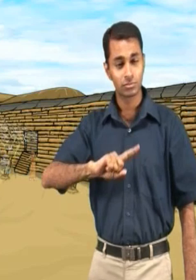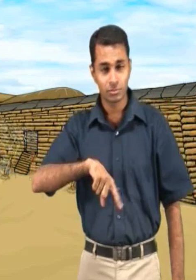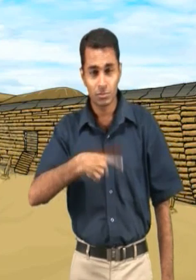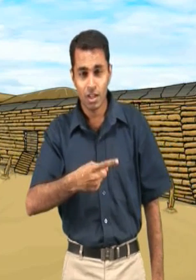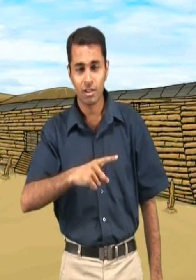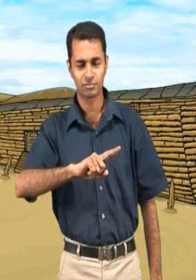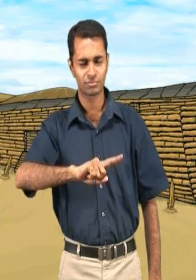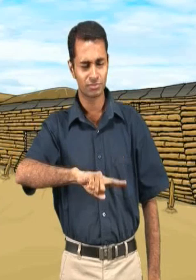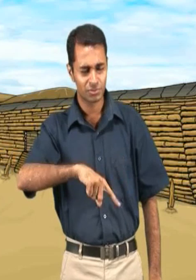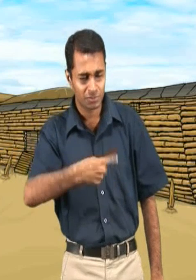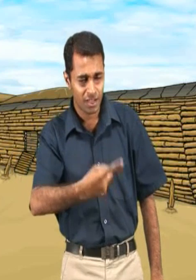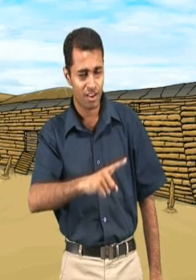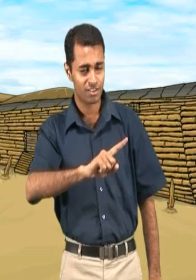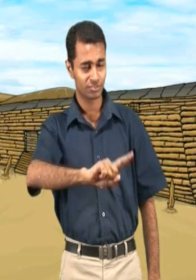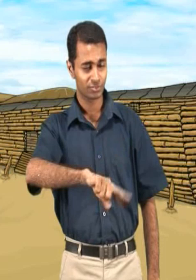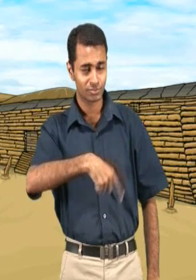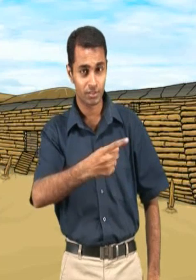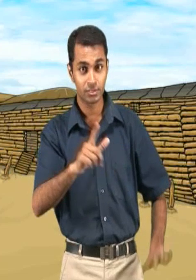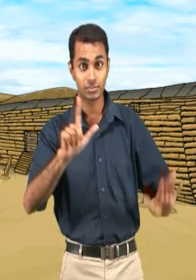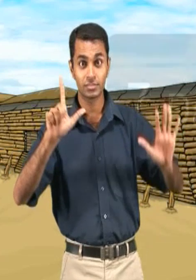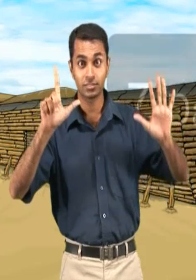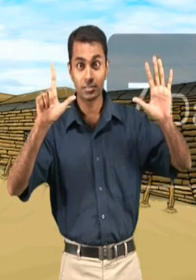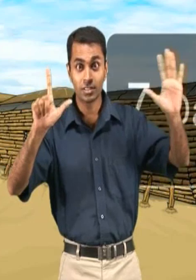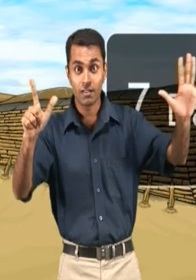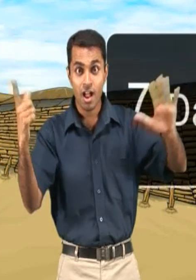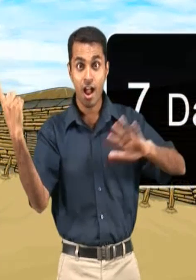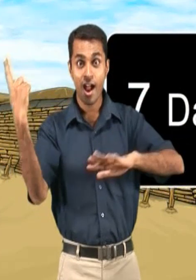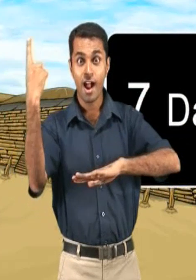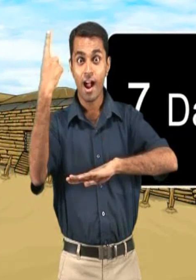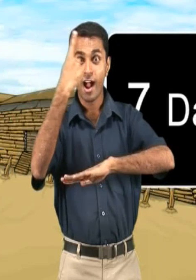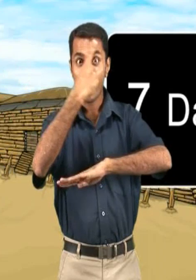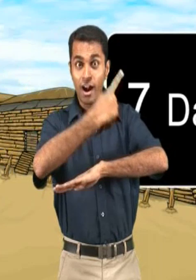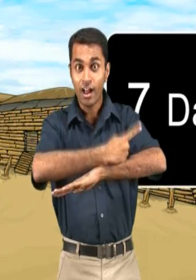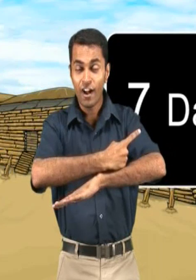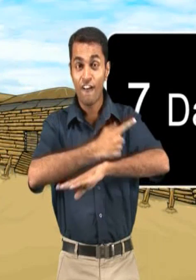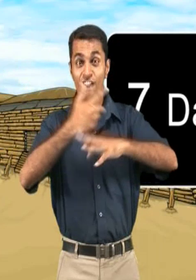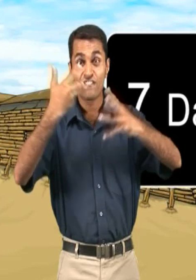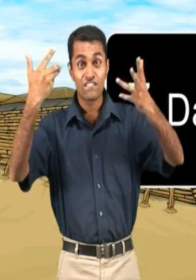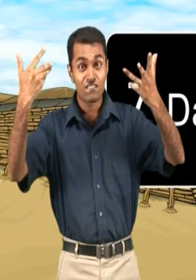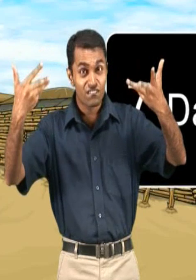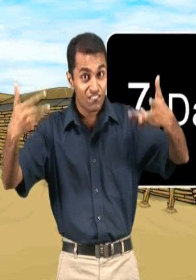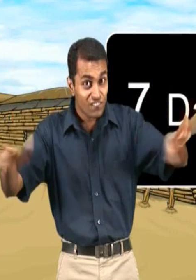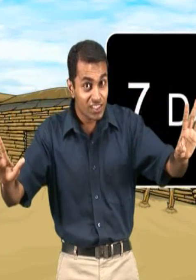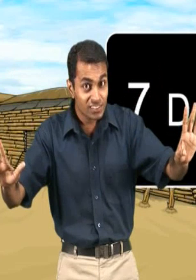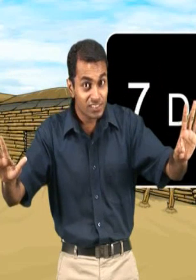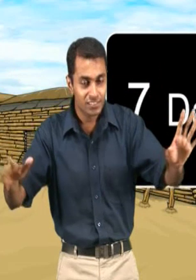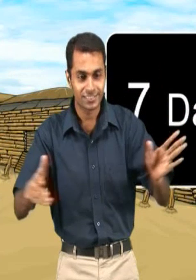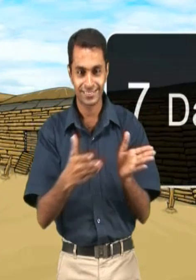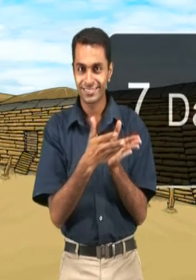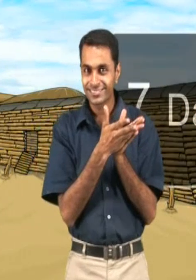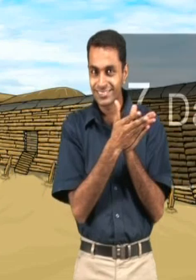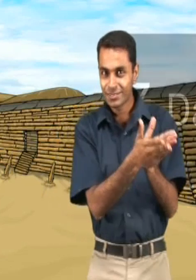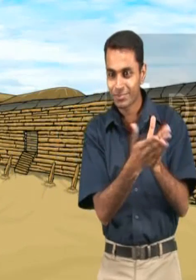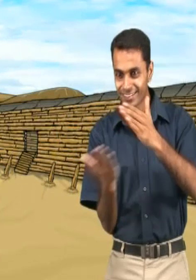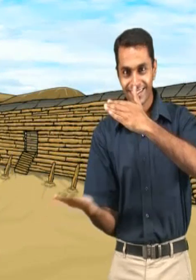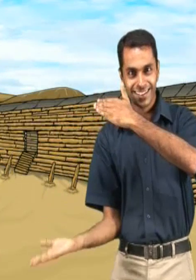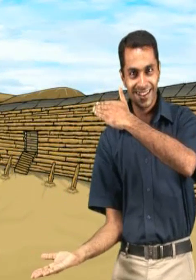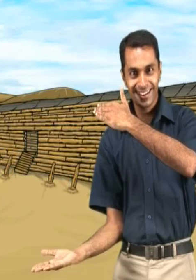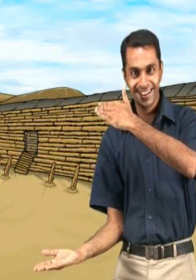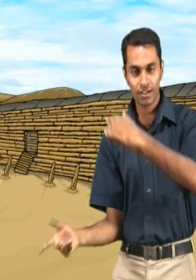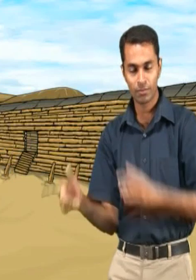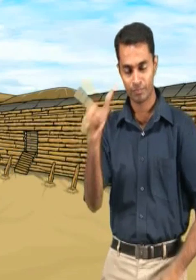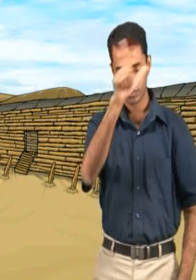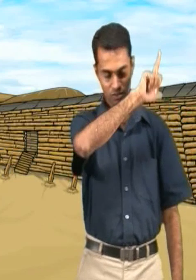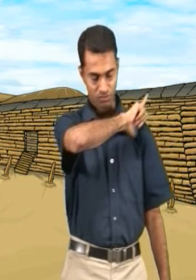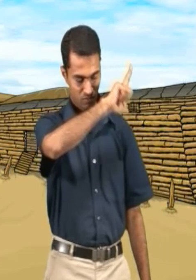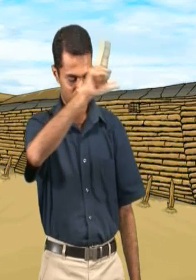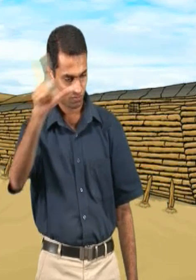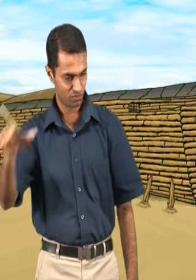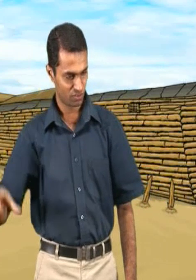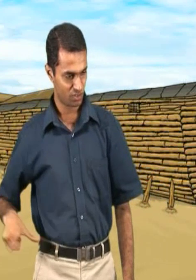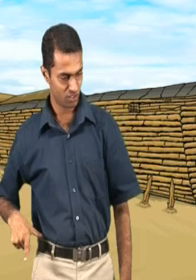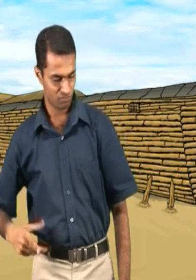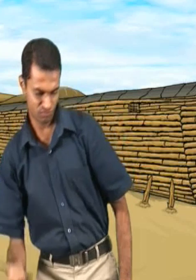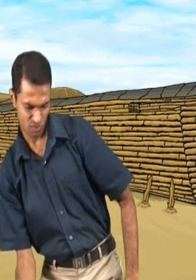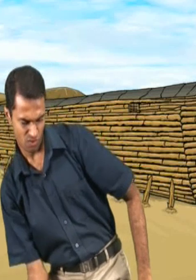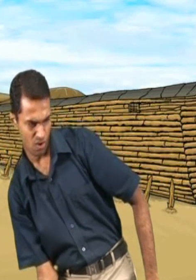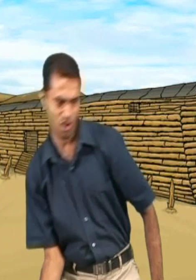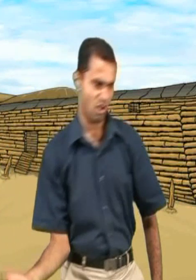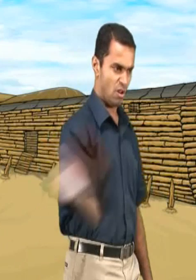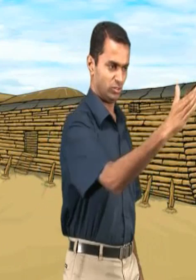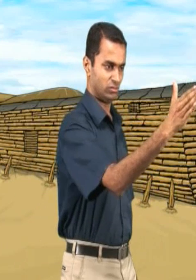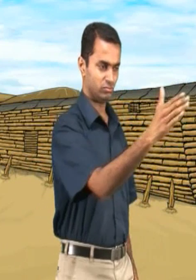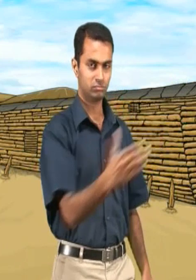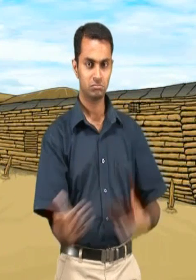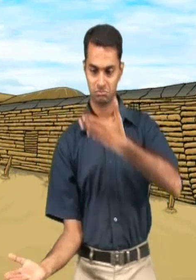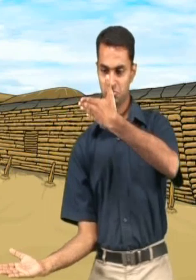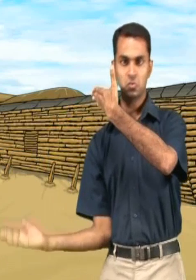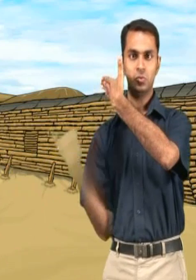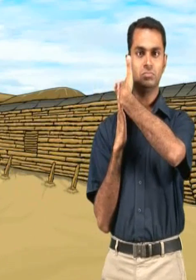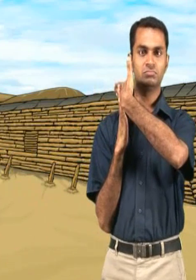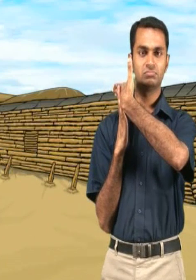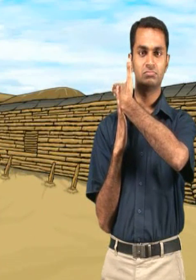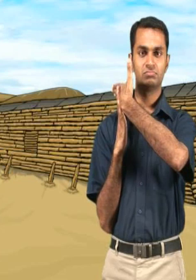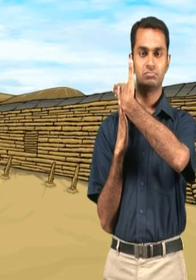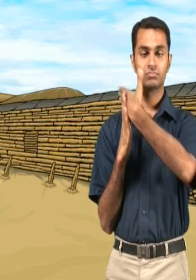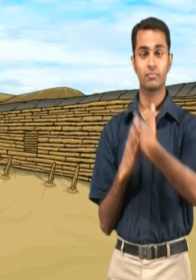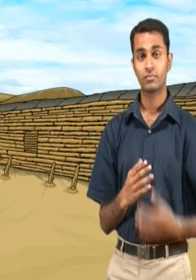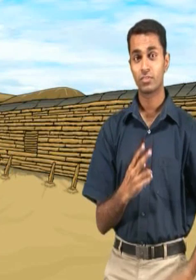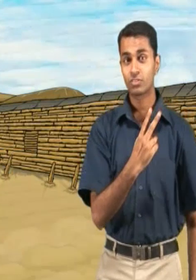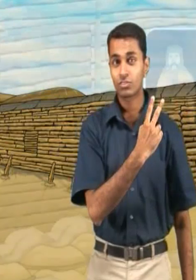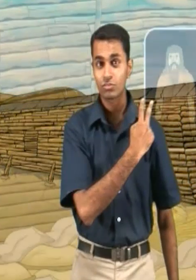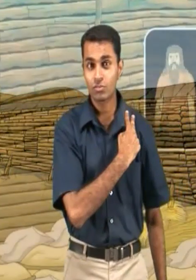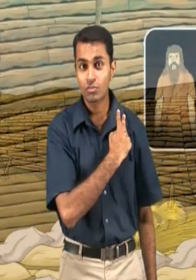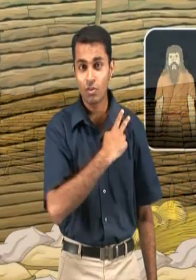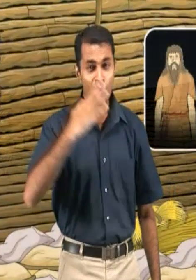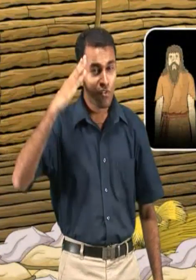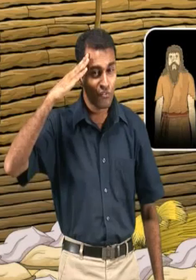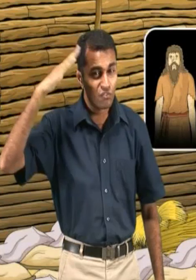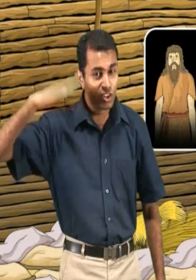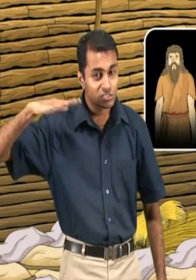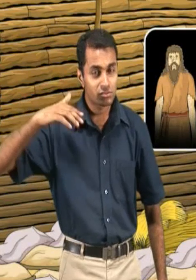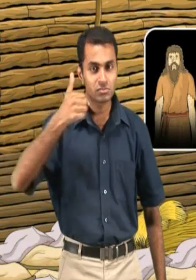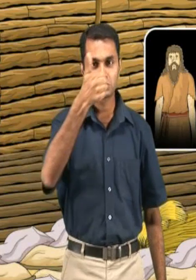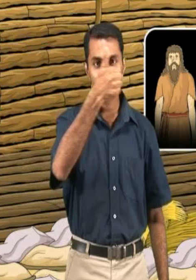And after seven days the floodwaters came upon the earth.